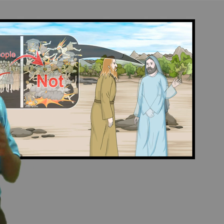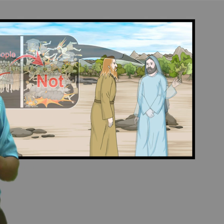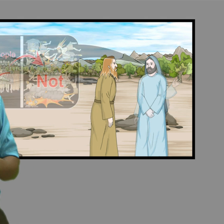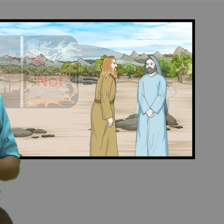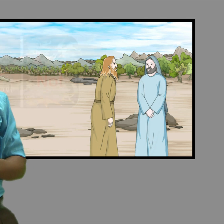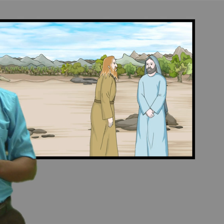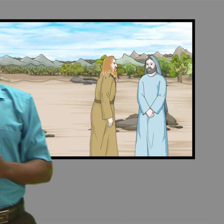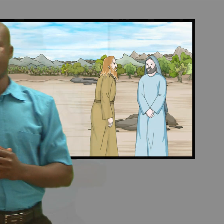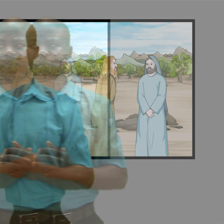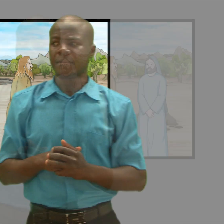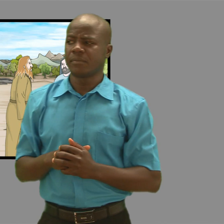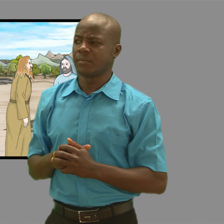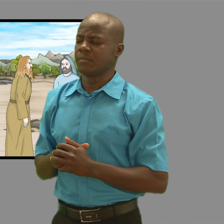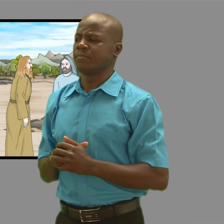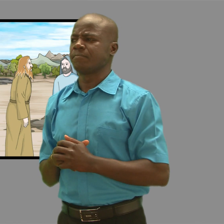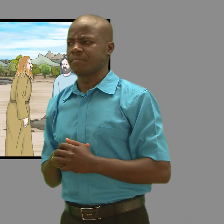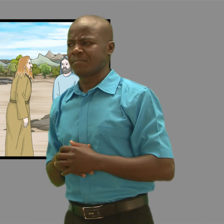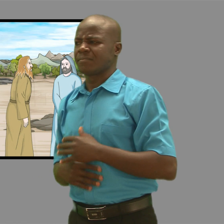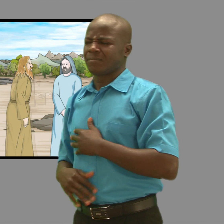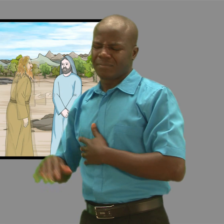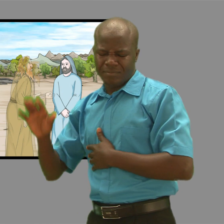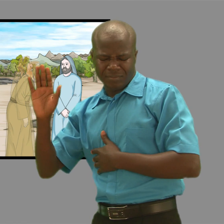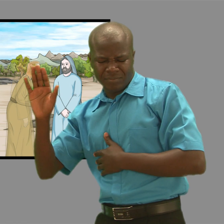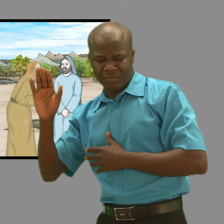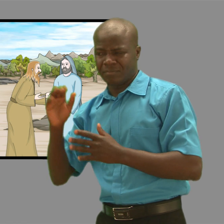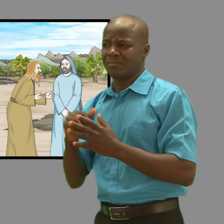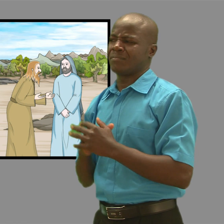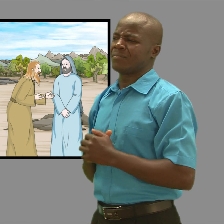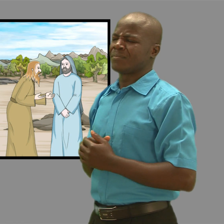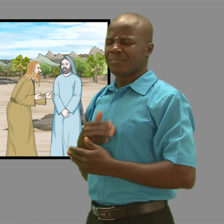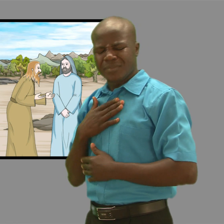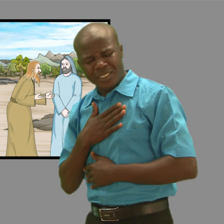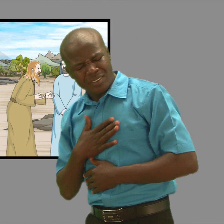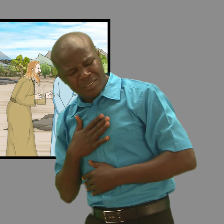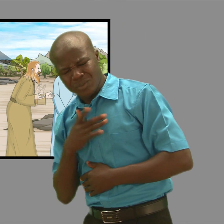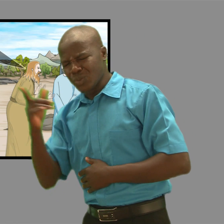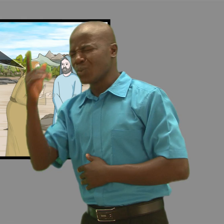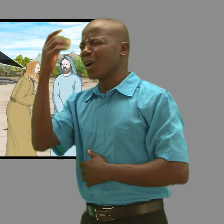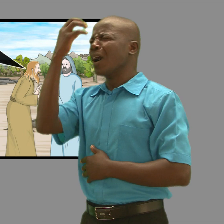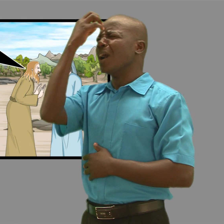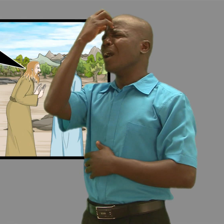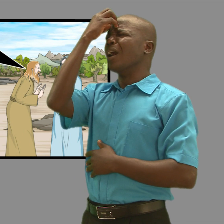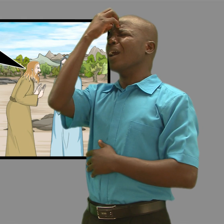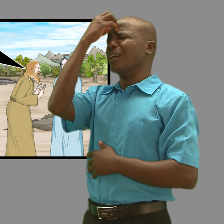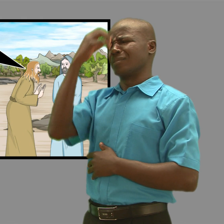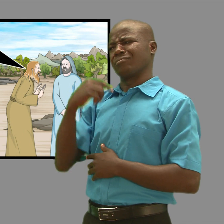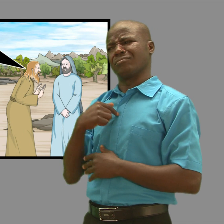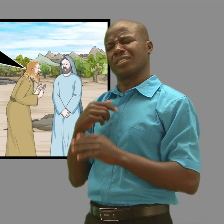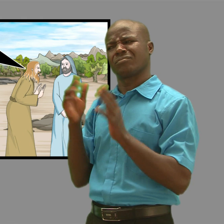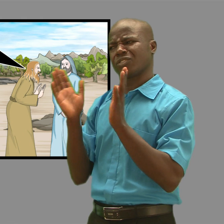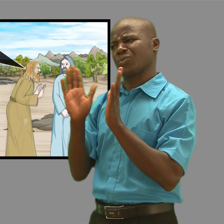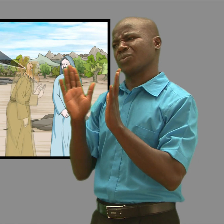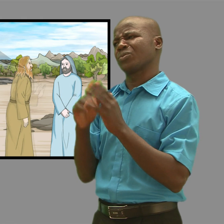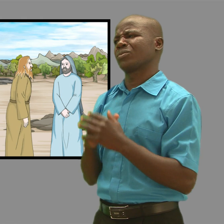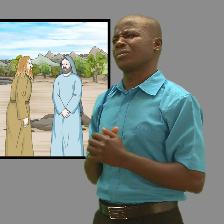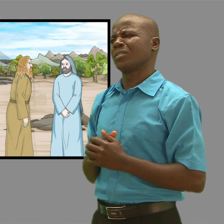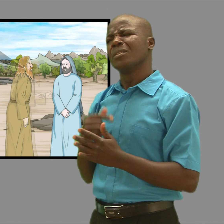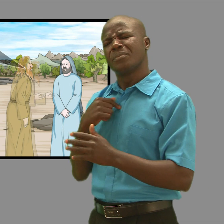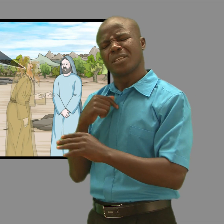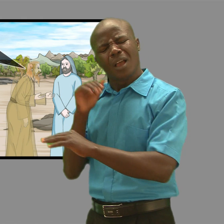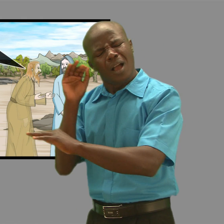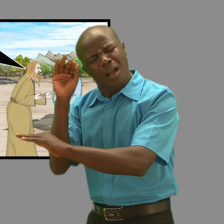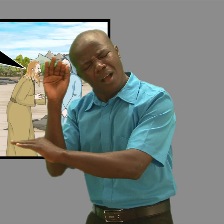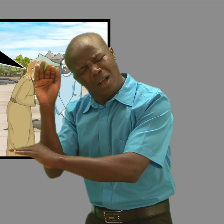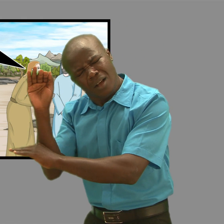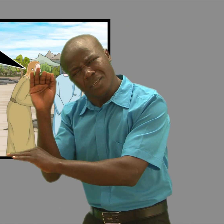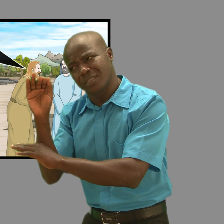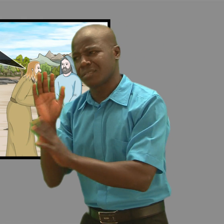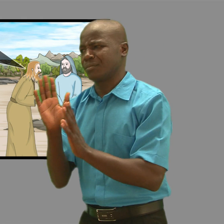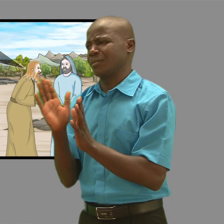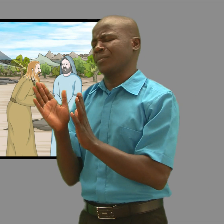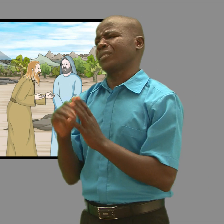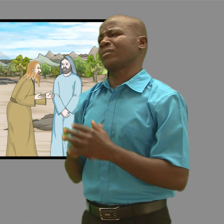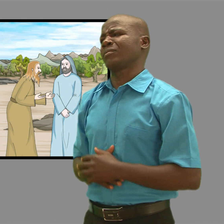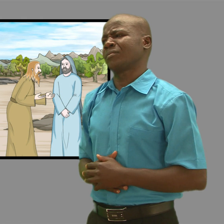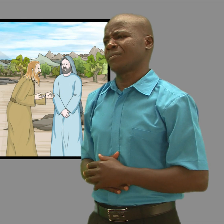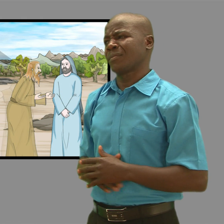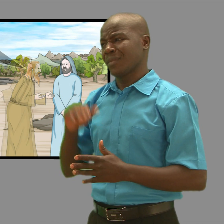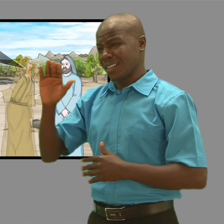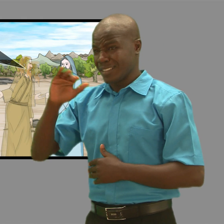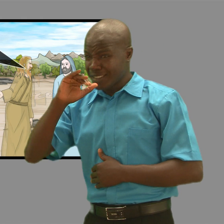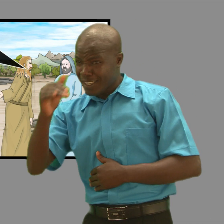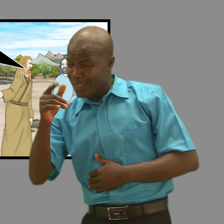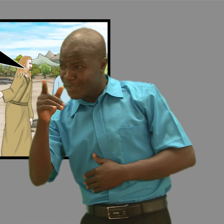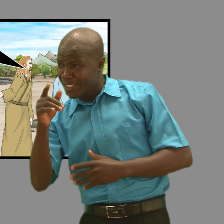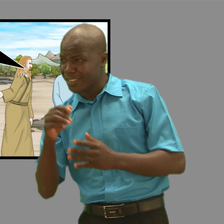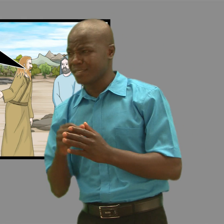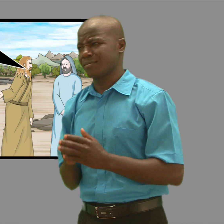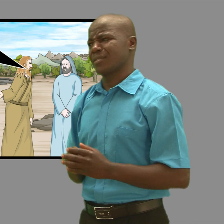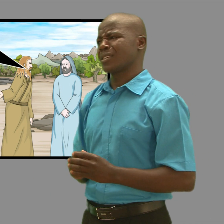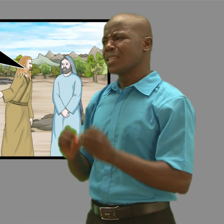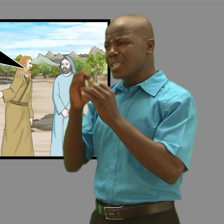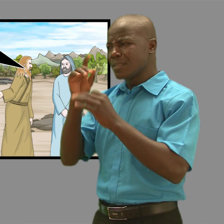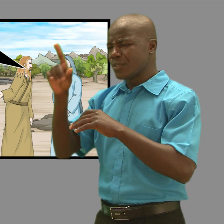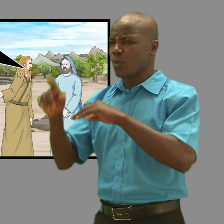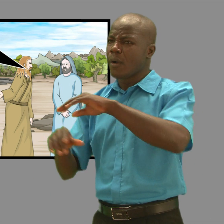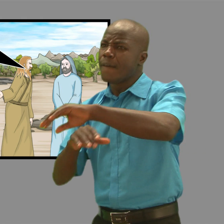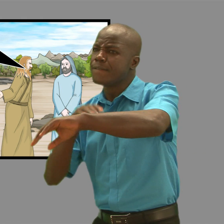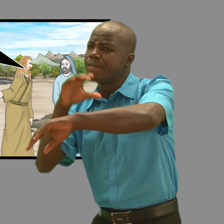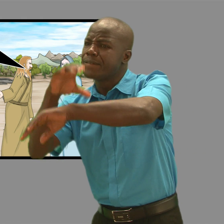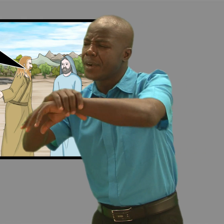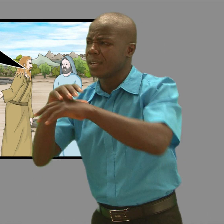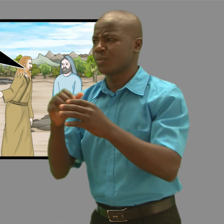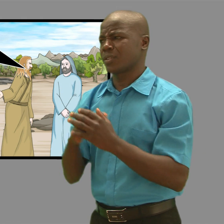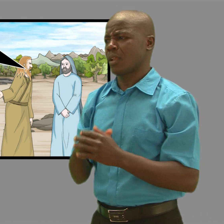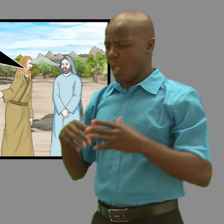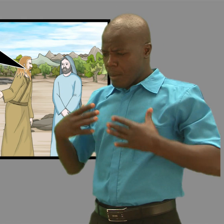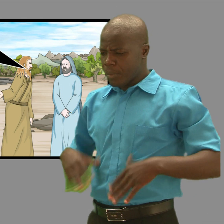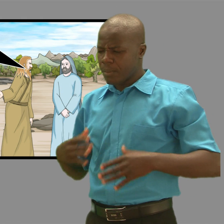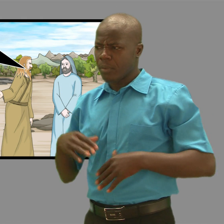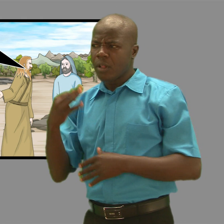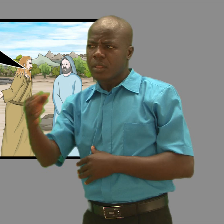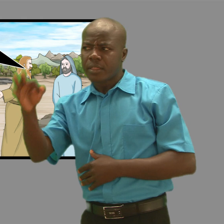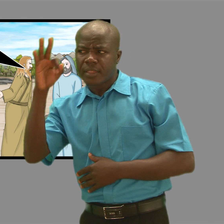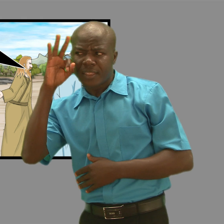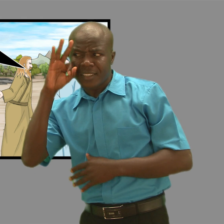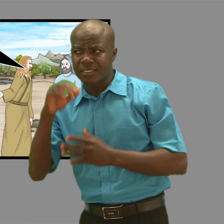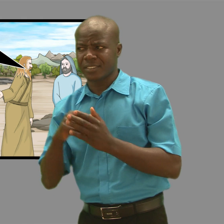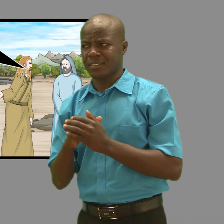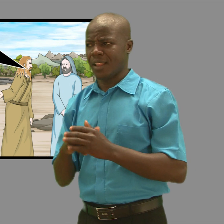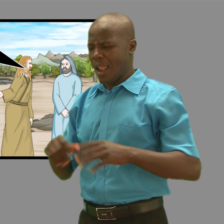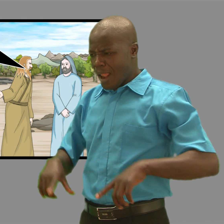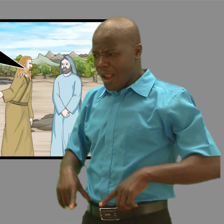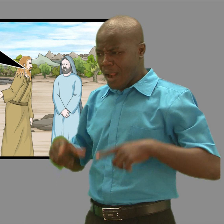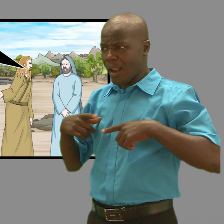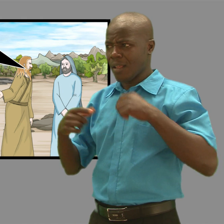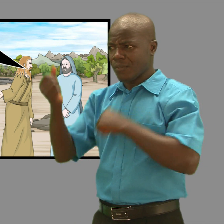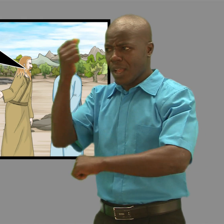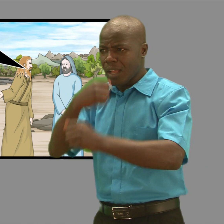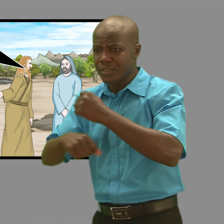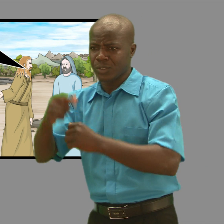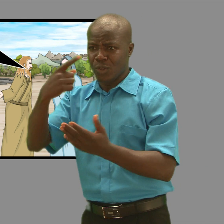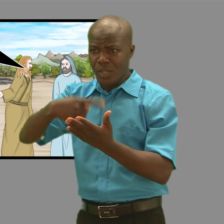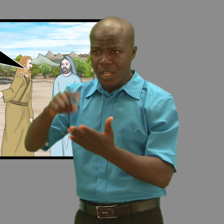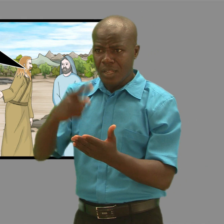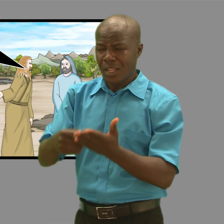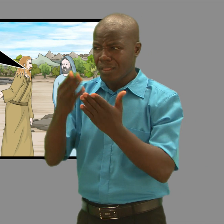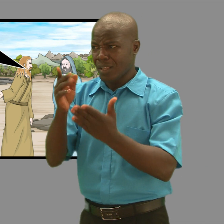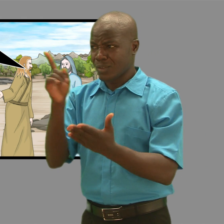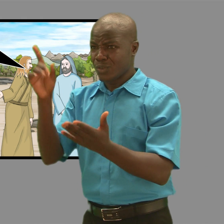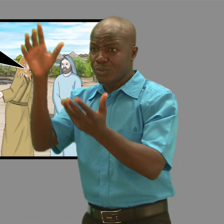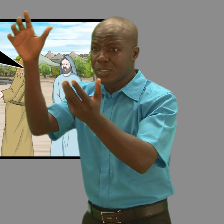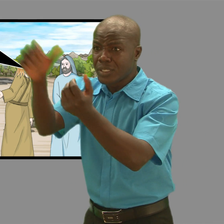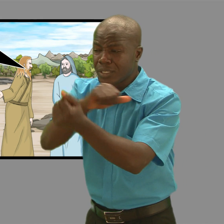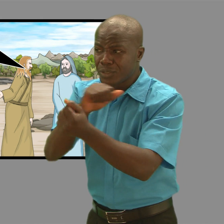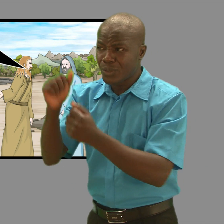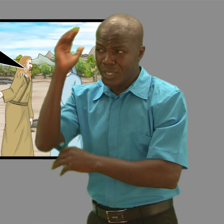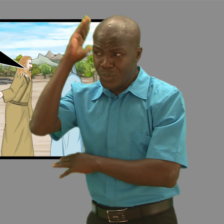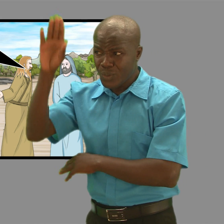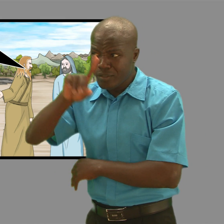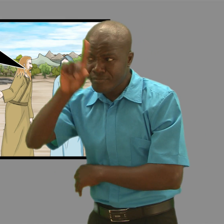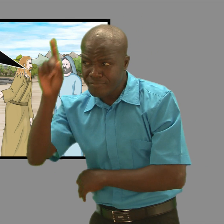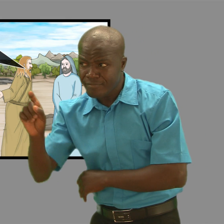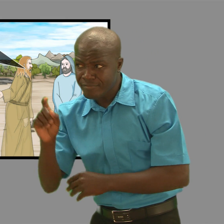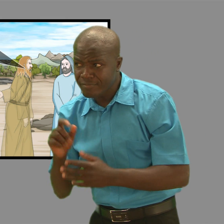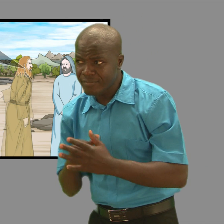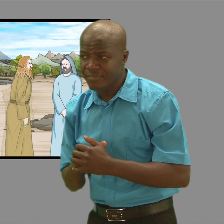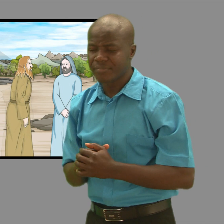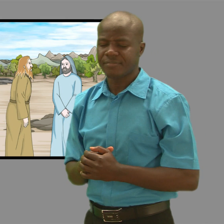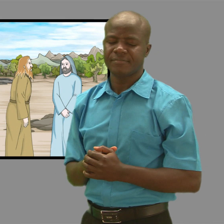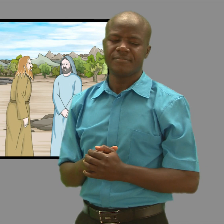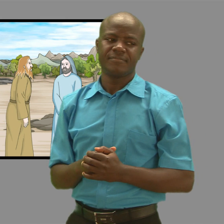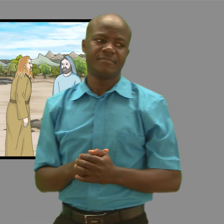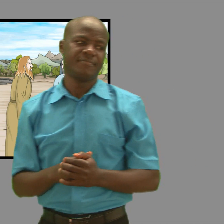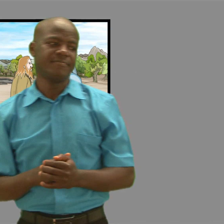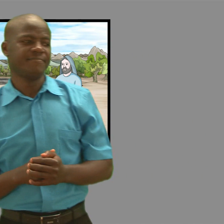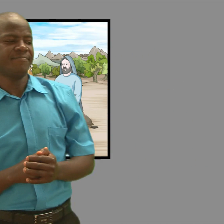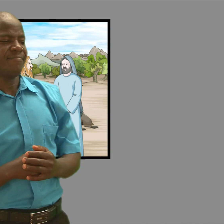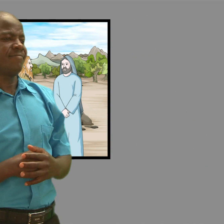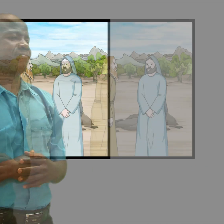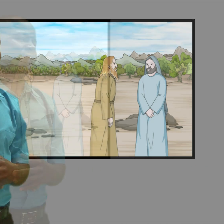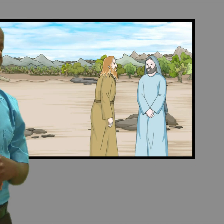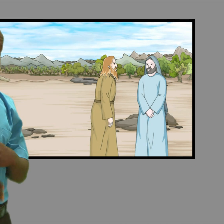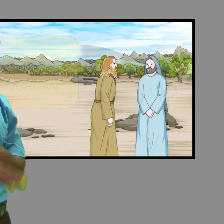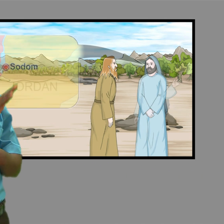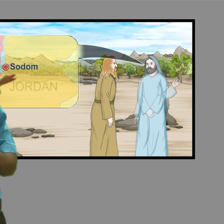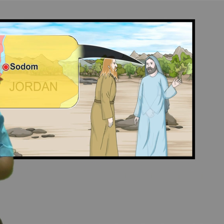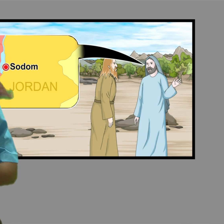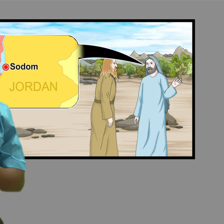Then Abraham said, “May the Lord not be angry, but let me speak further. Suppose thirty are found there?”